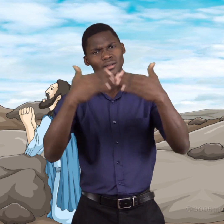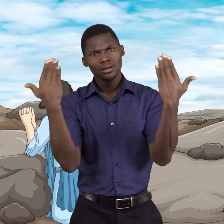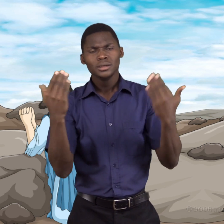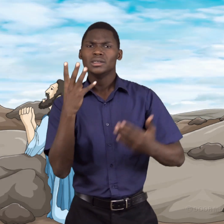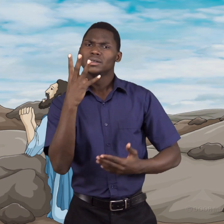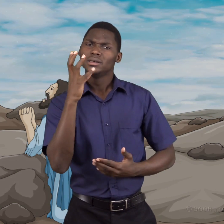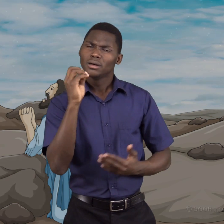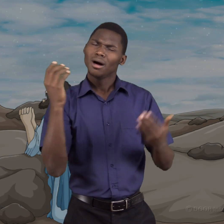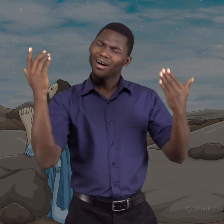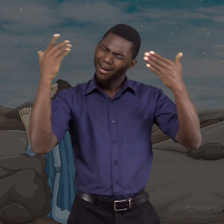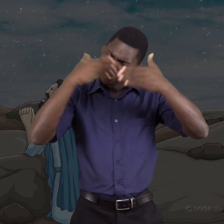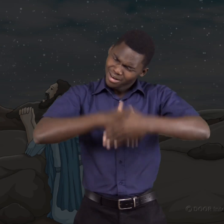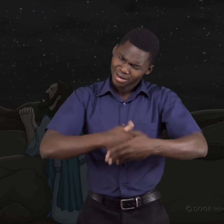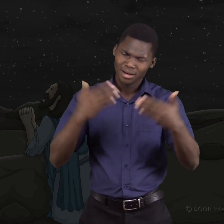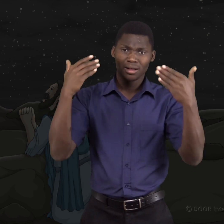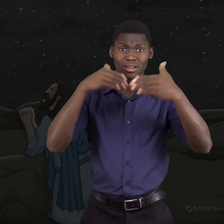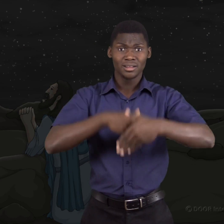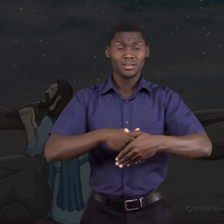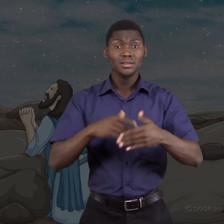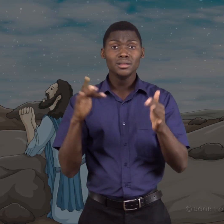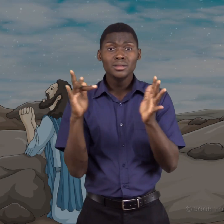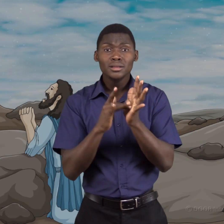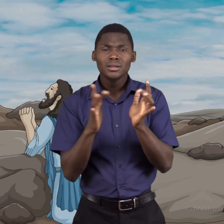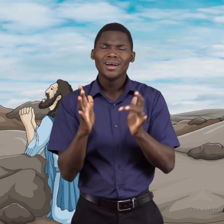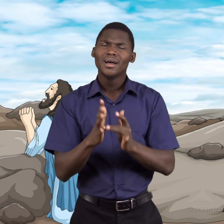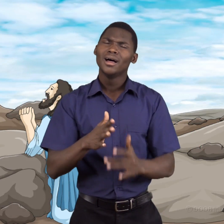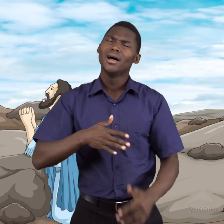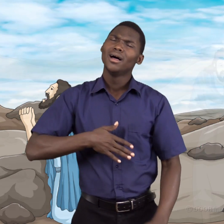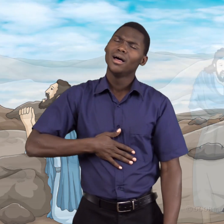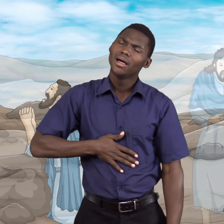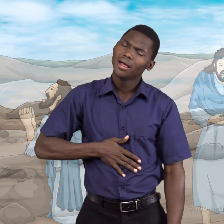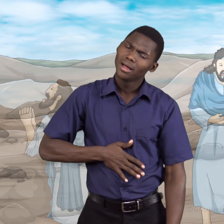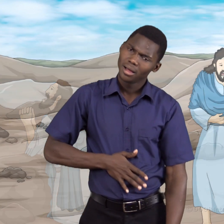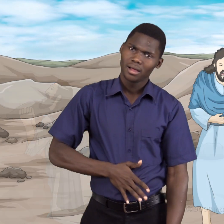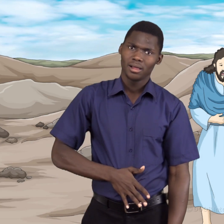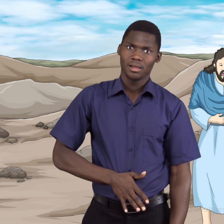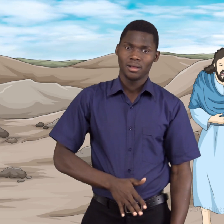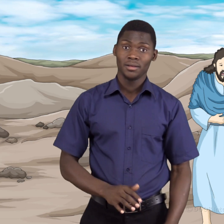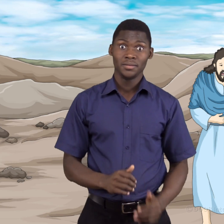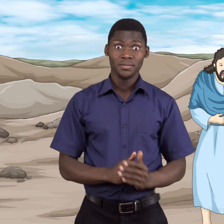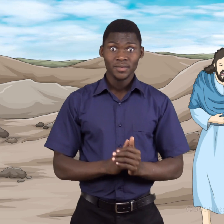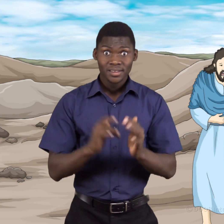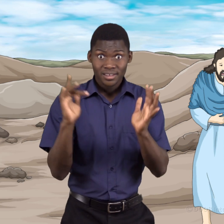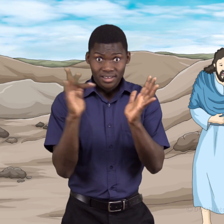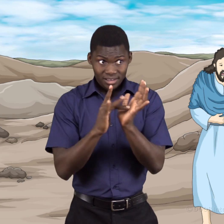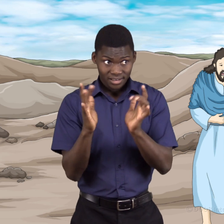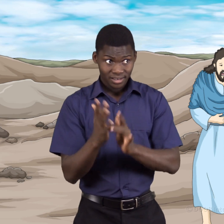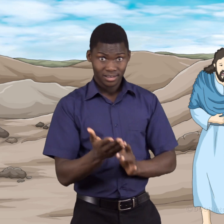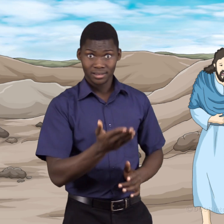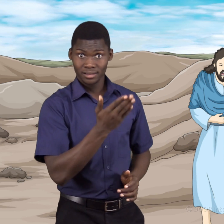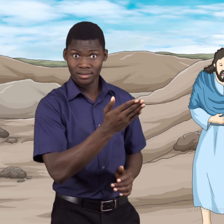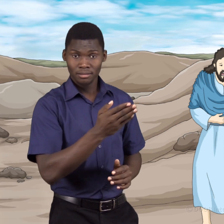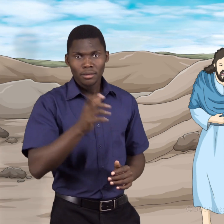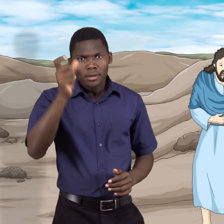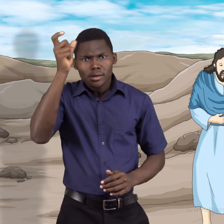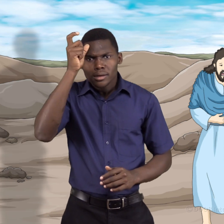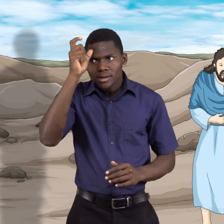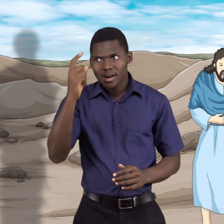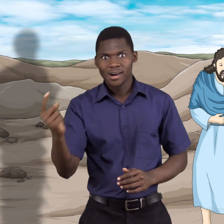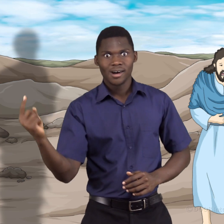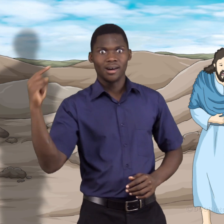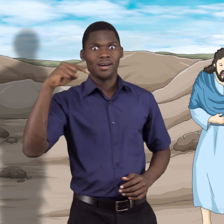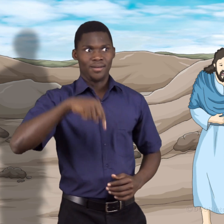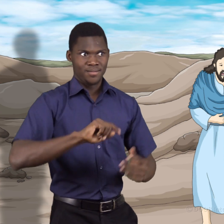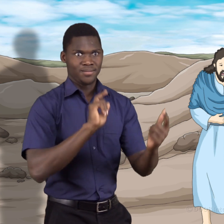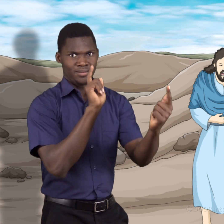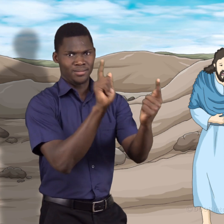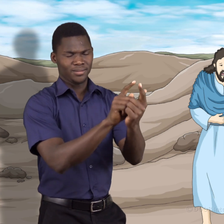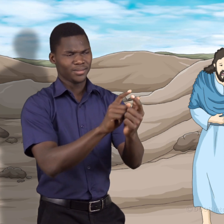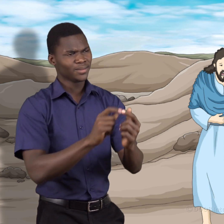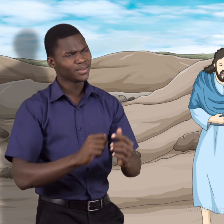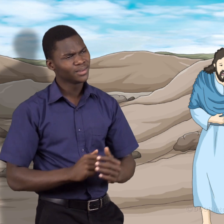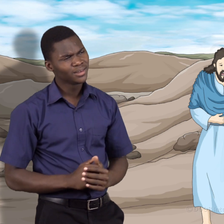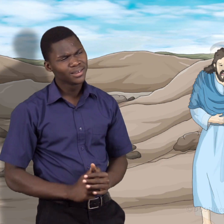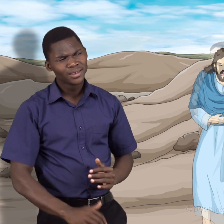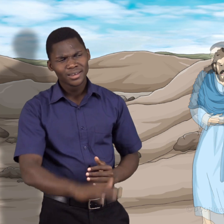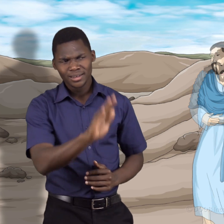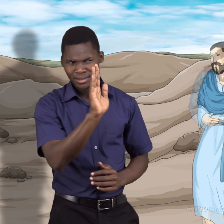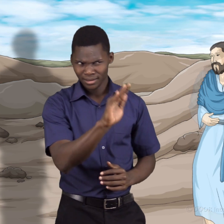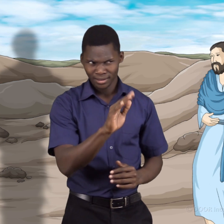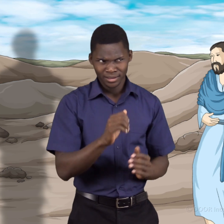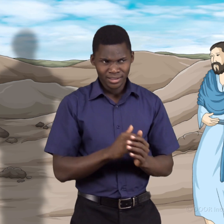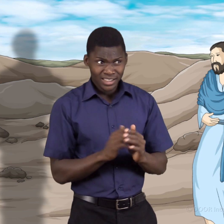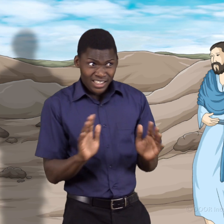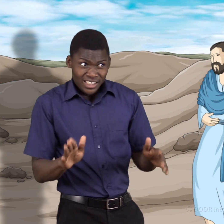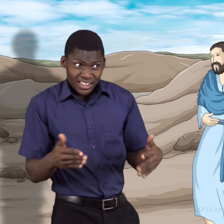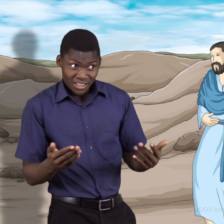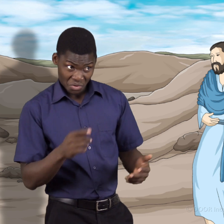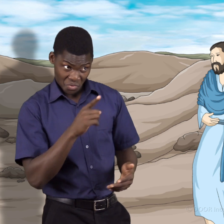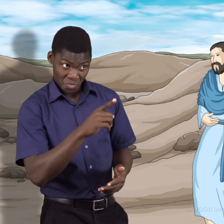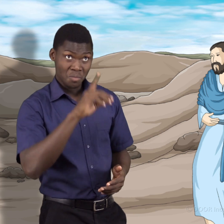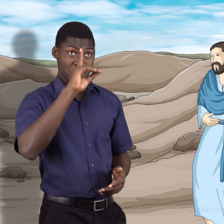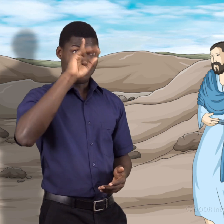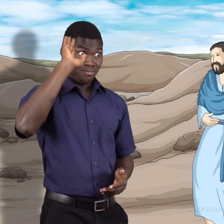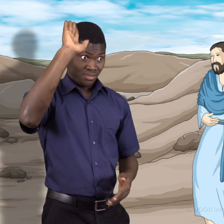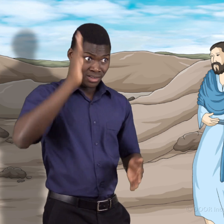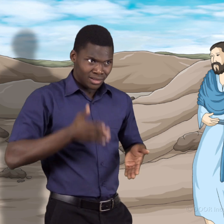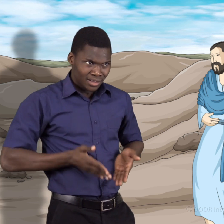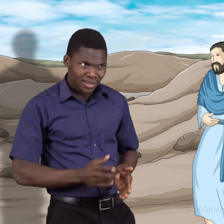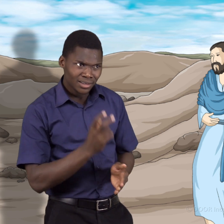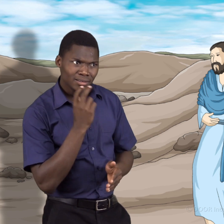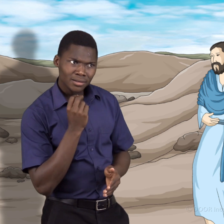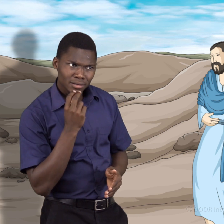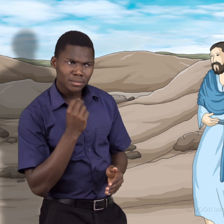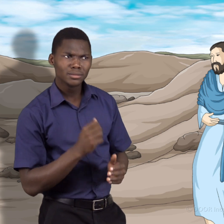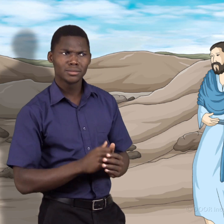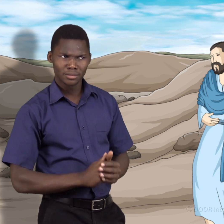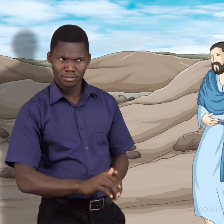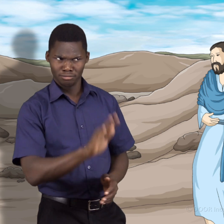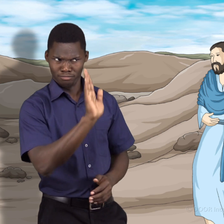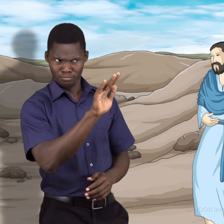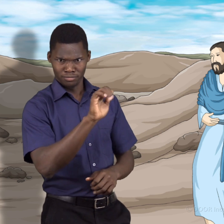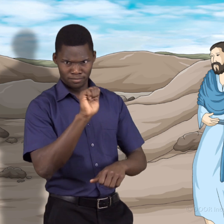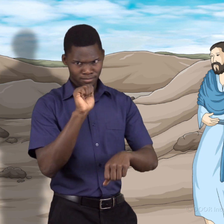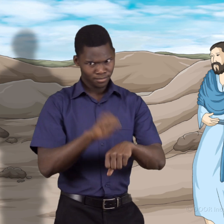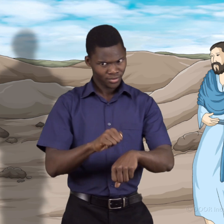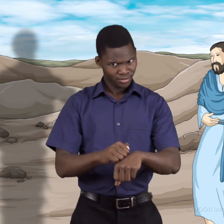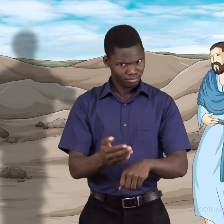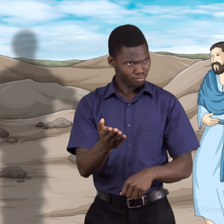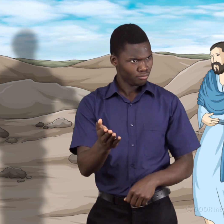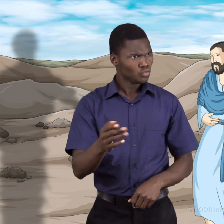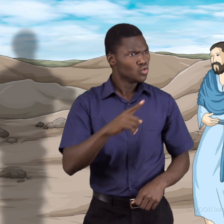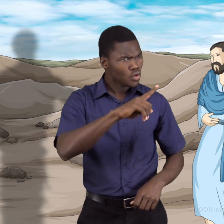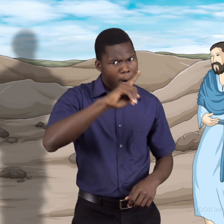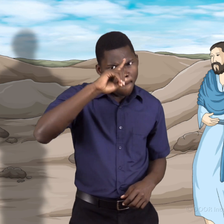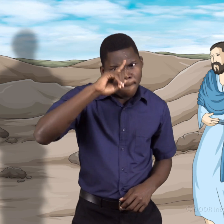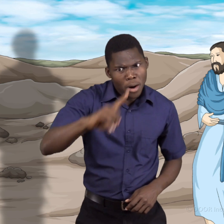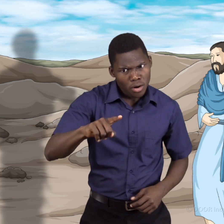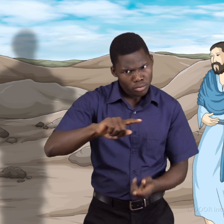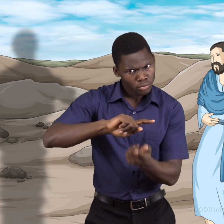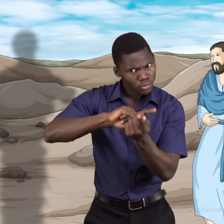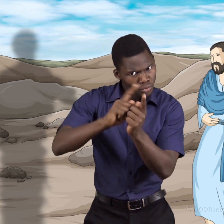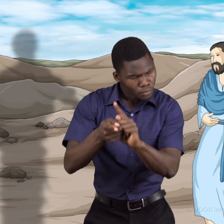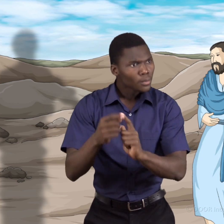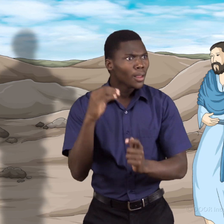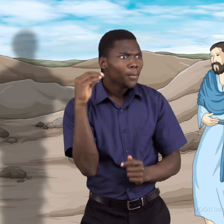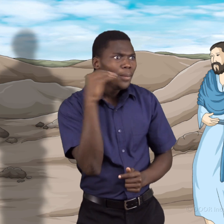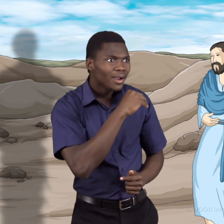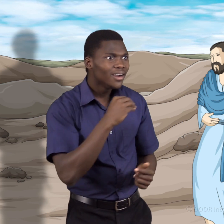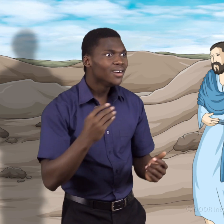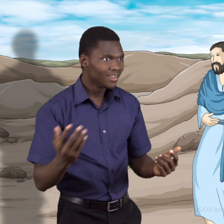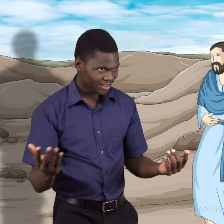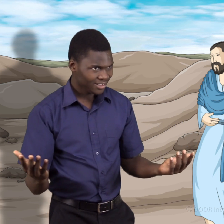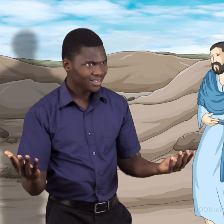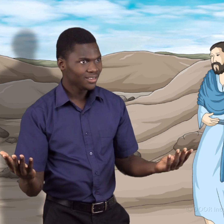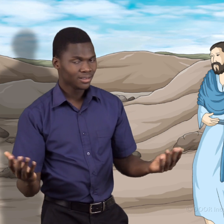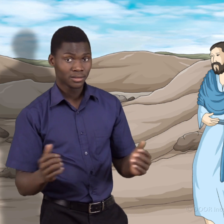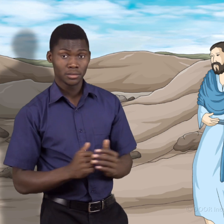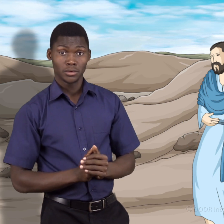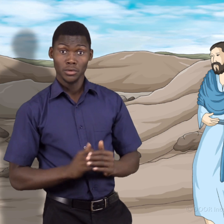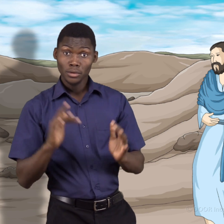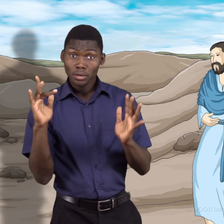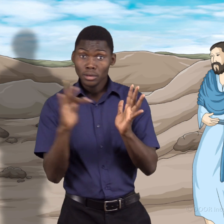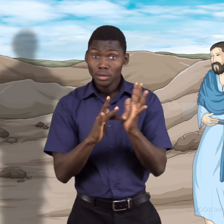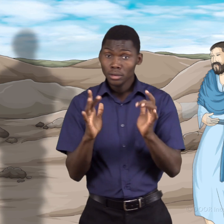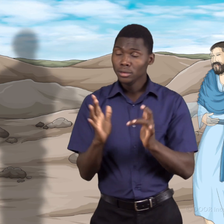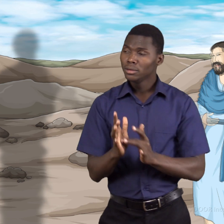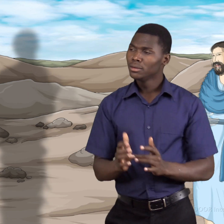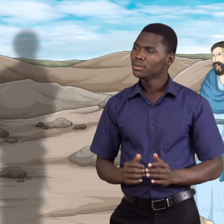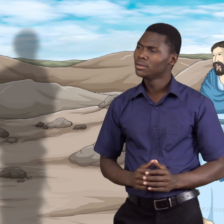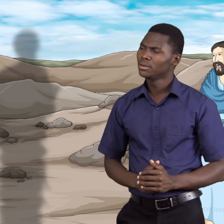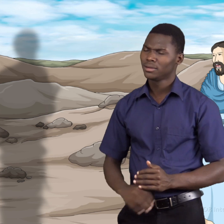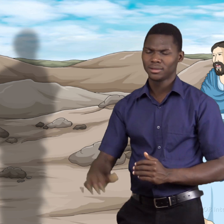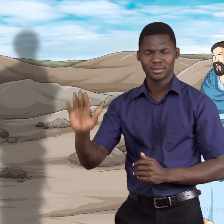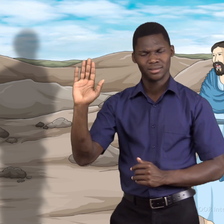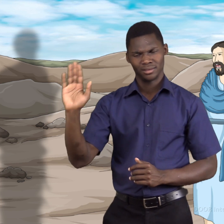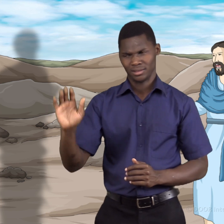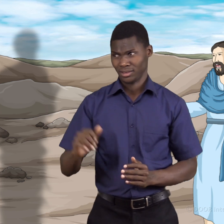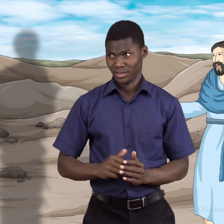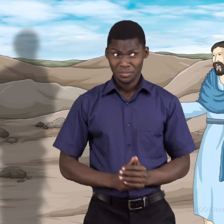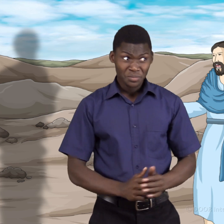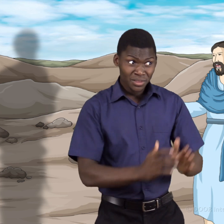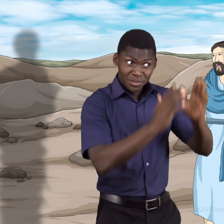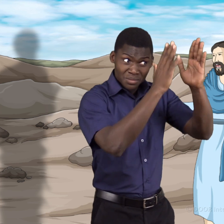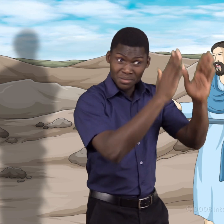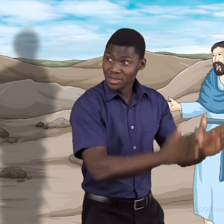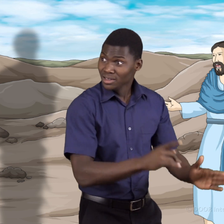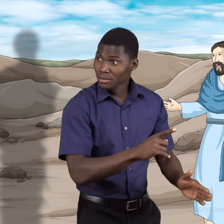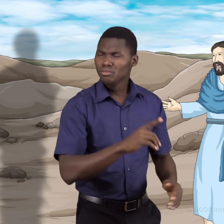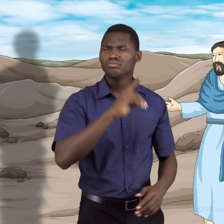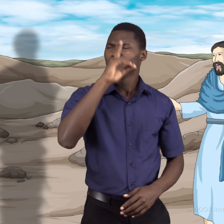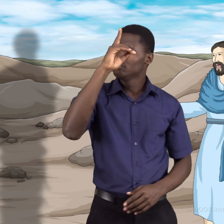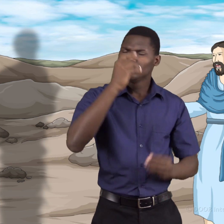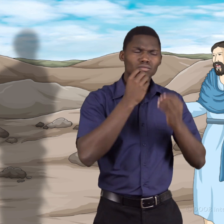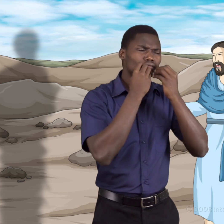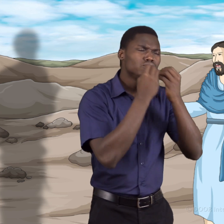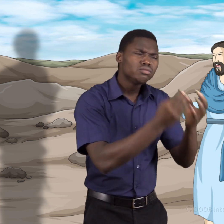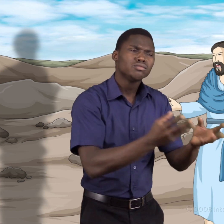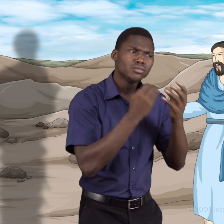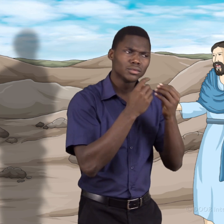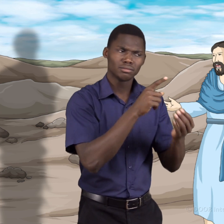The tempter came to Him and said, “If You are the Son of God, tell these stones to become bread.”